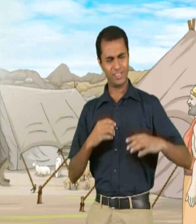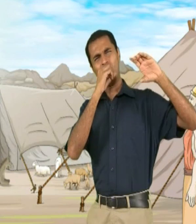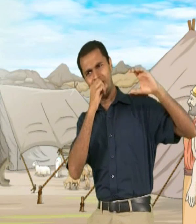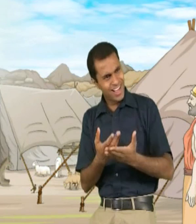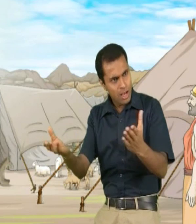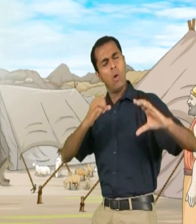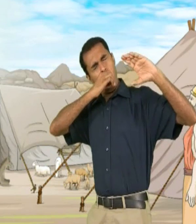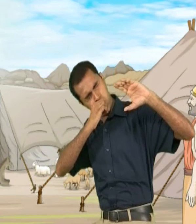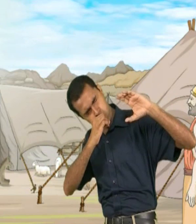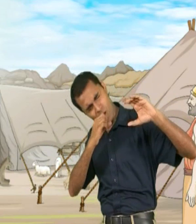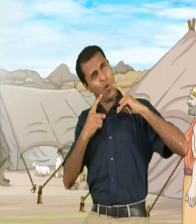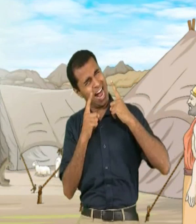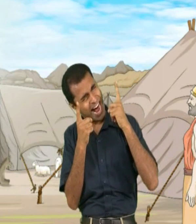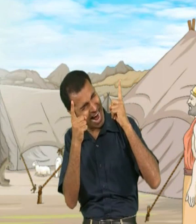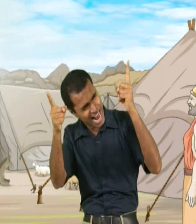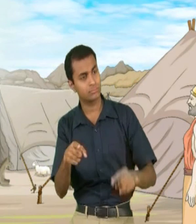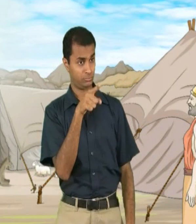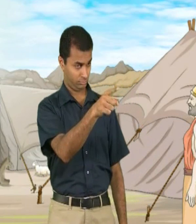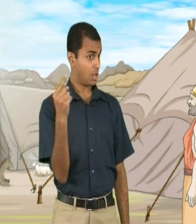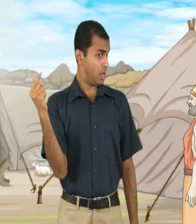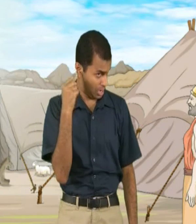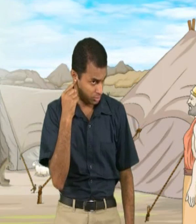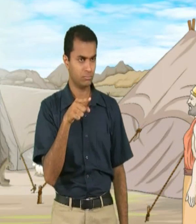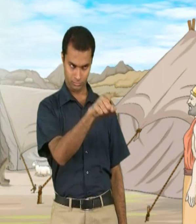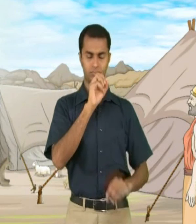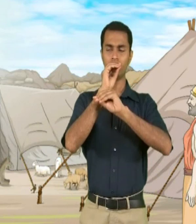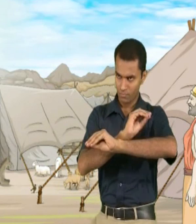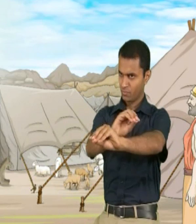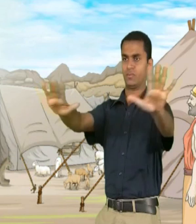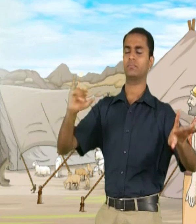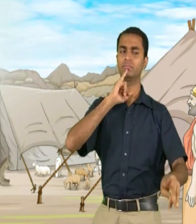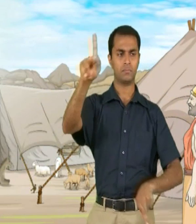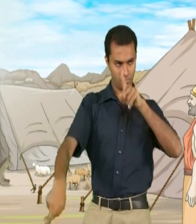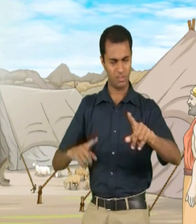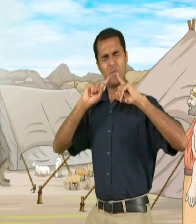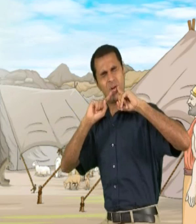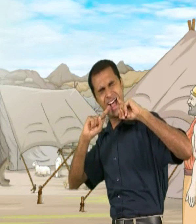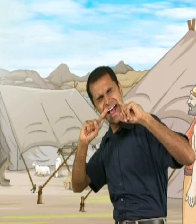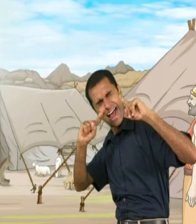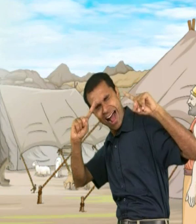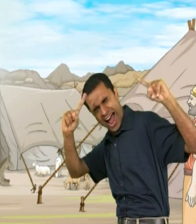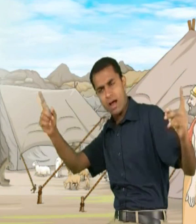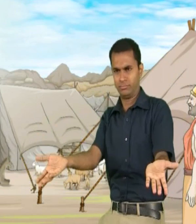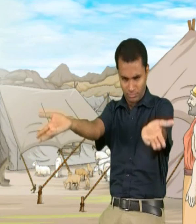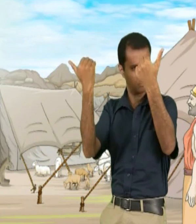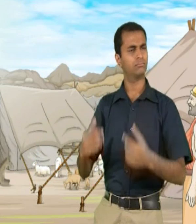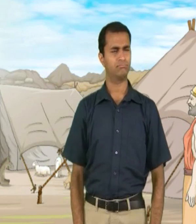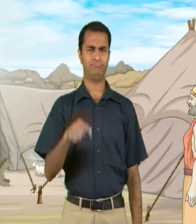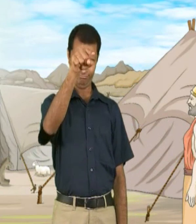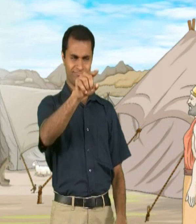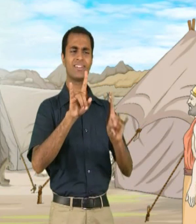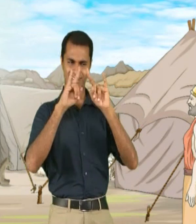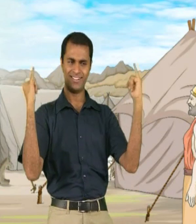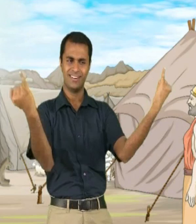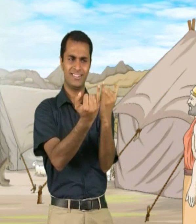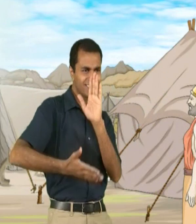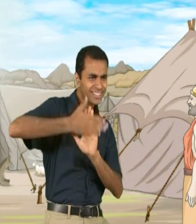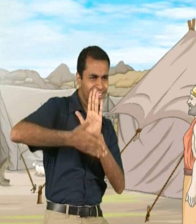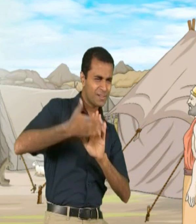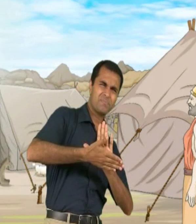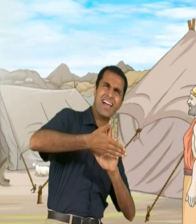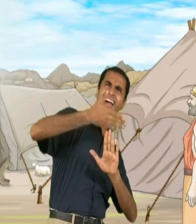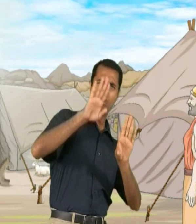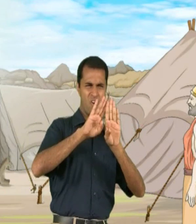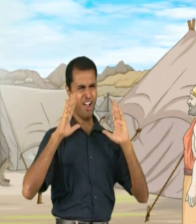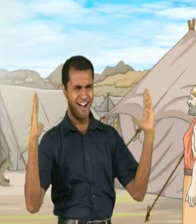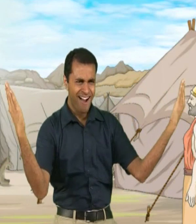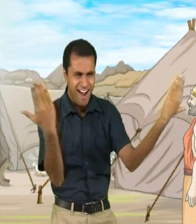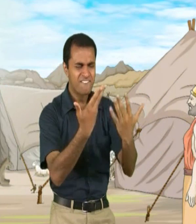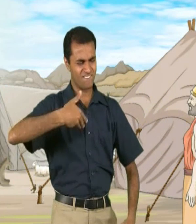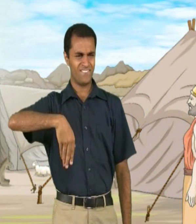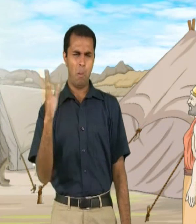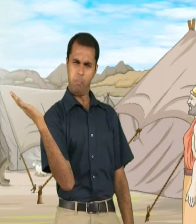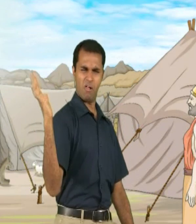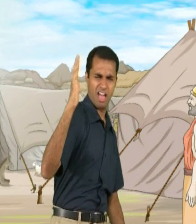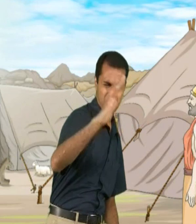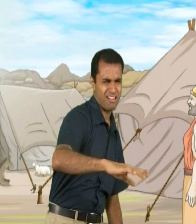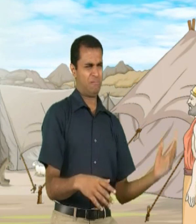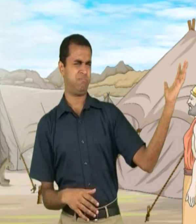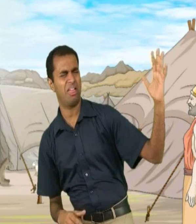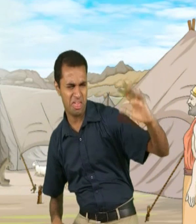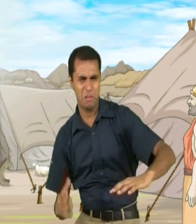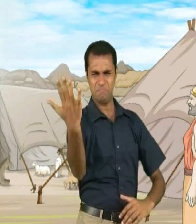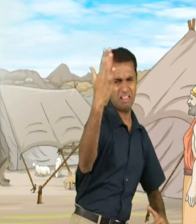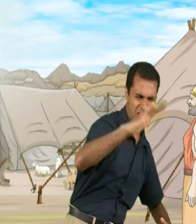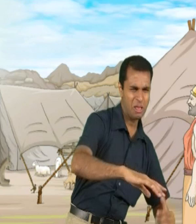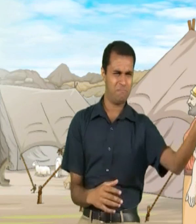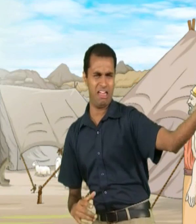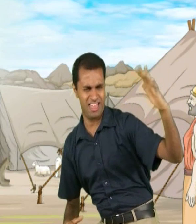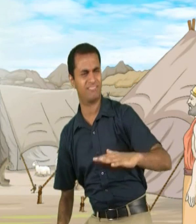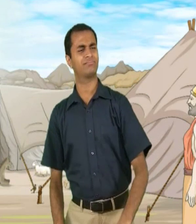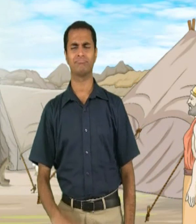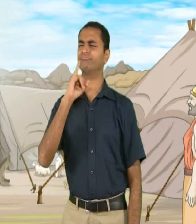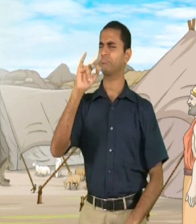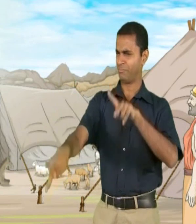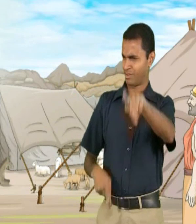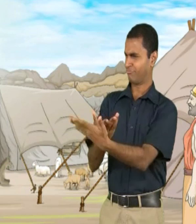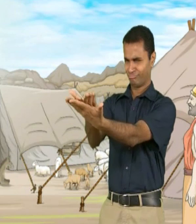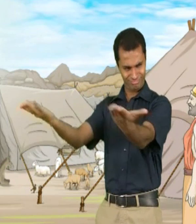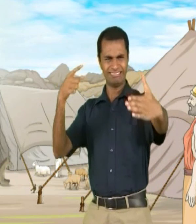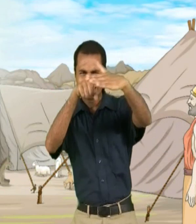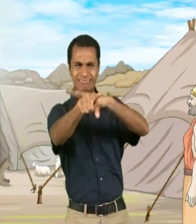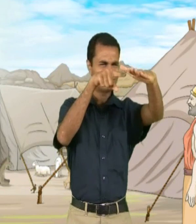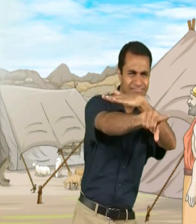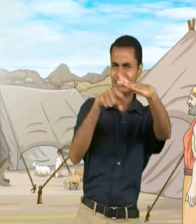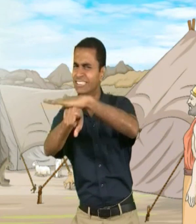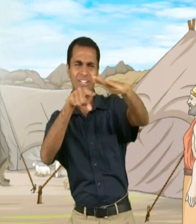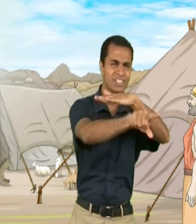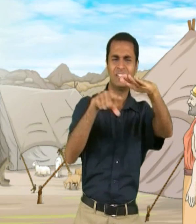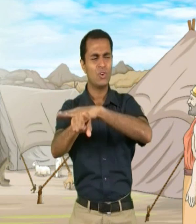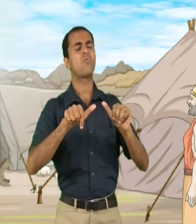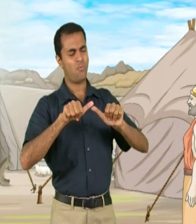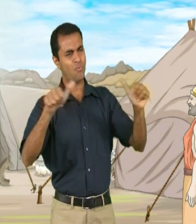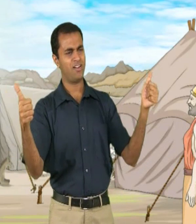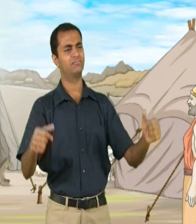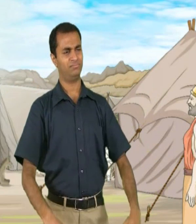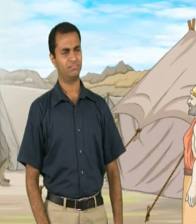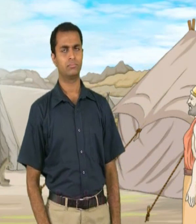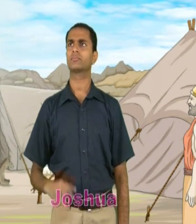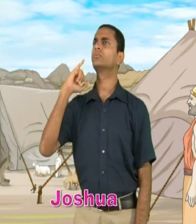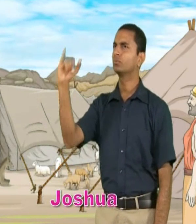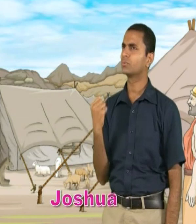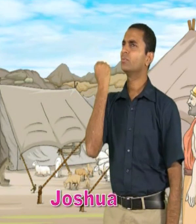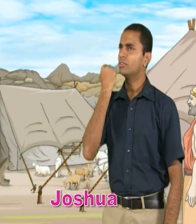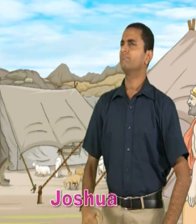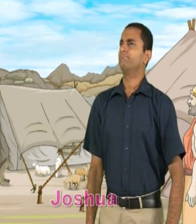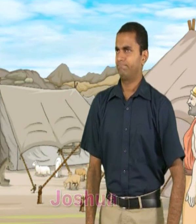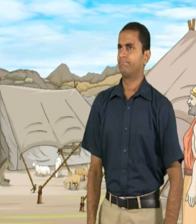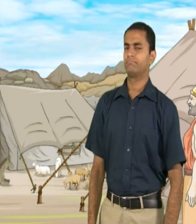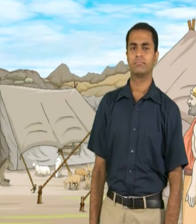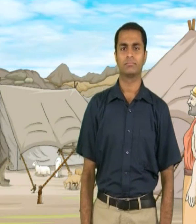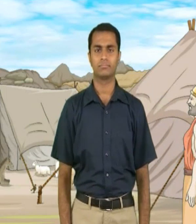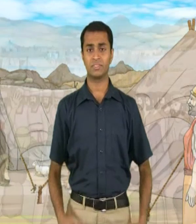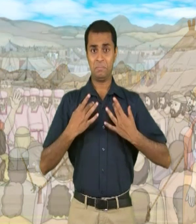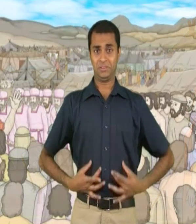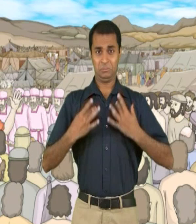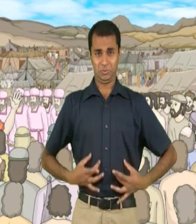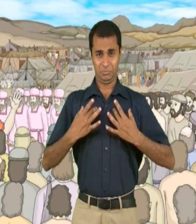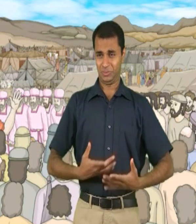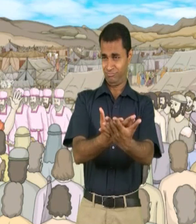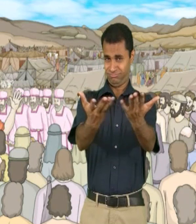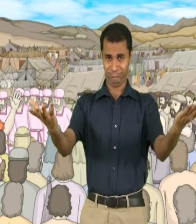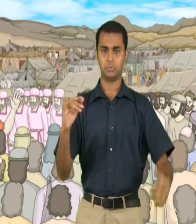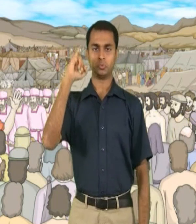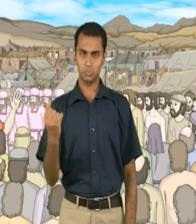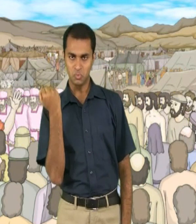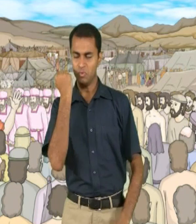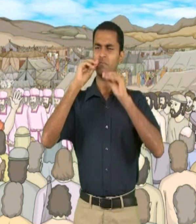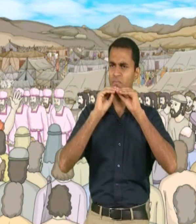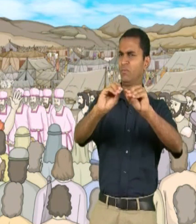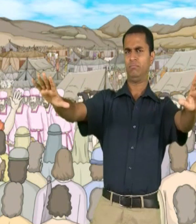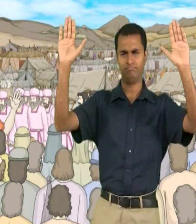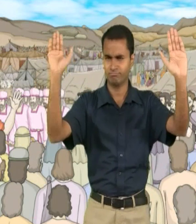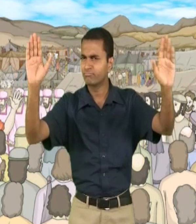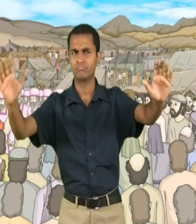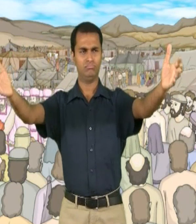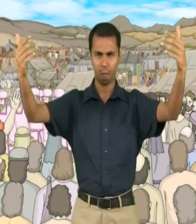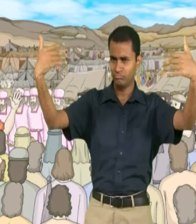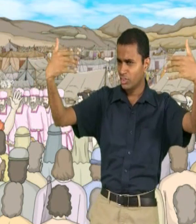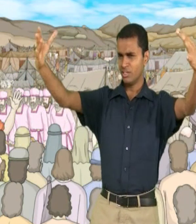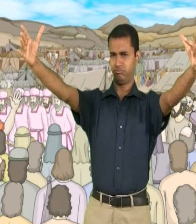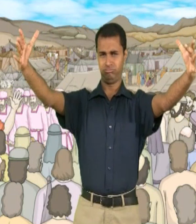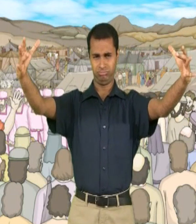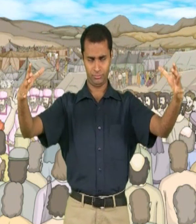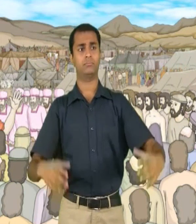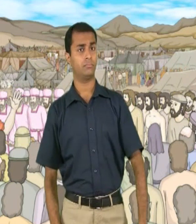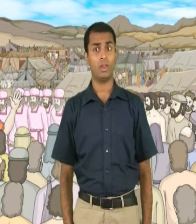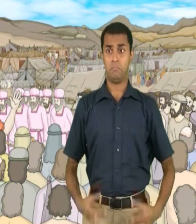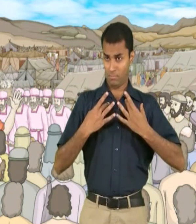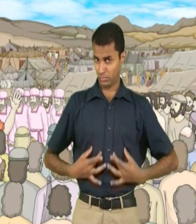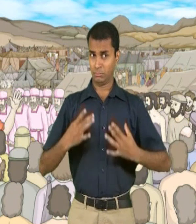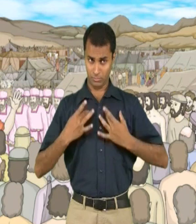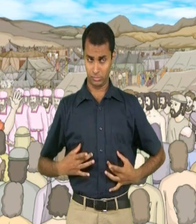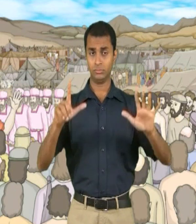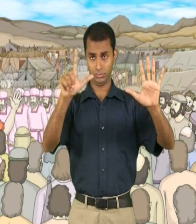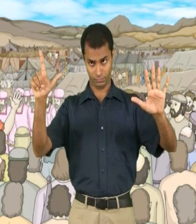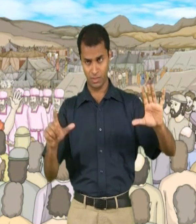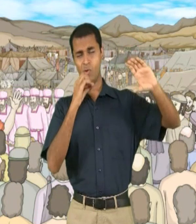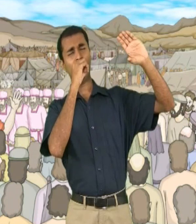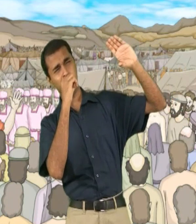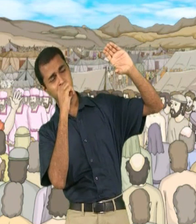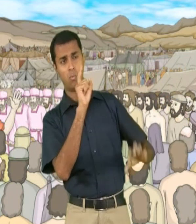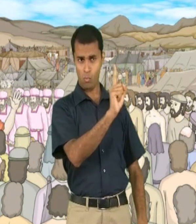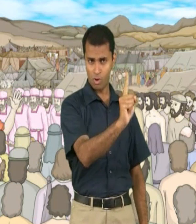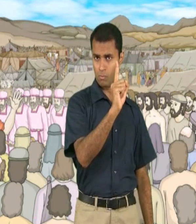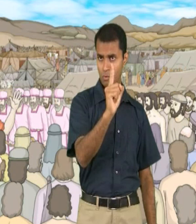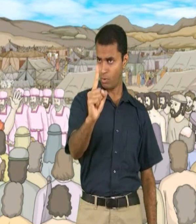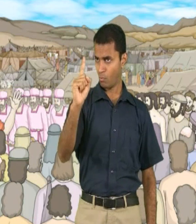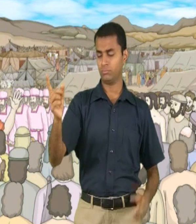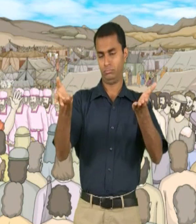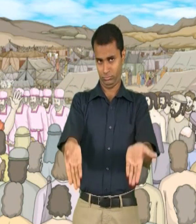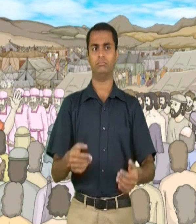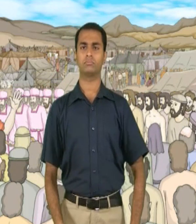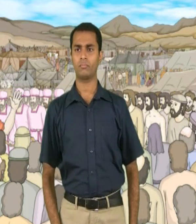And when there is a long blast of the ram’s horn and you hear its sound, have all the people give a mighty shout.